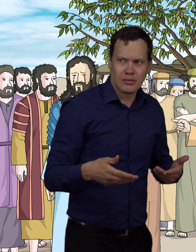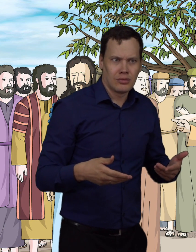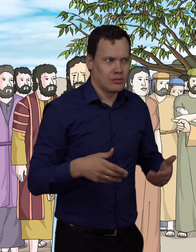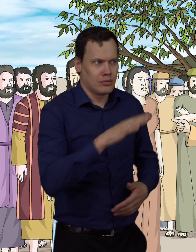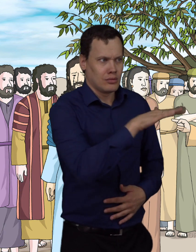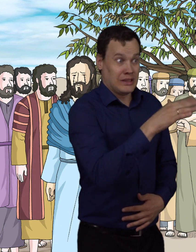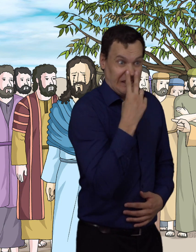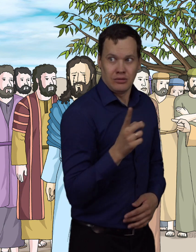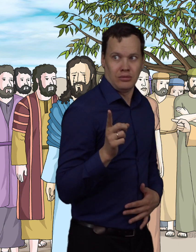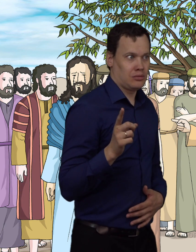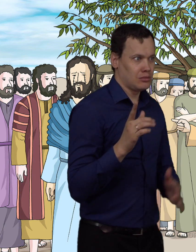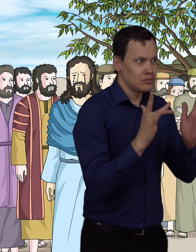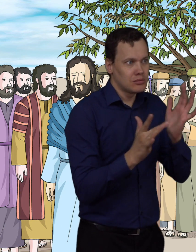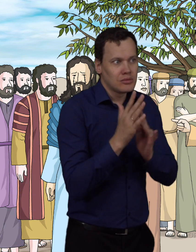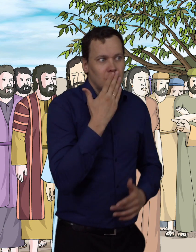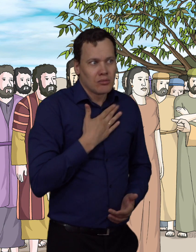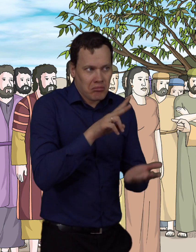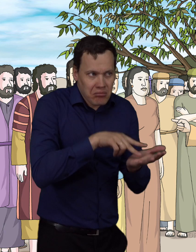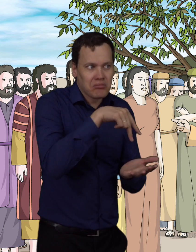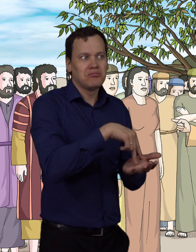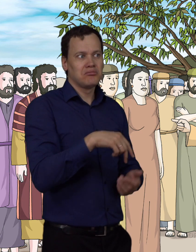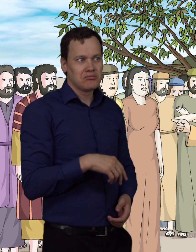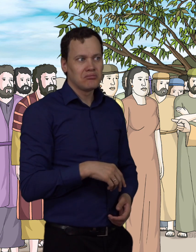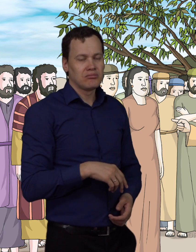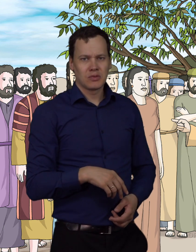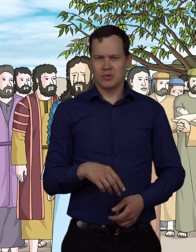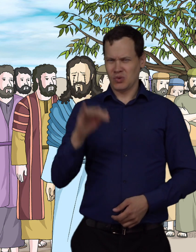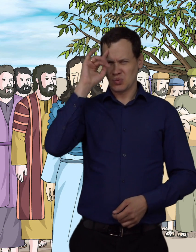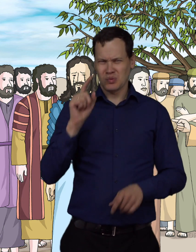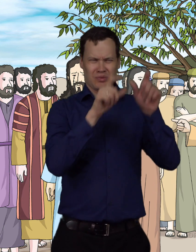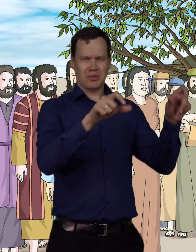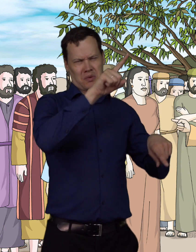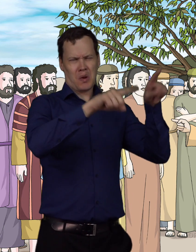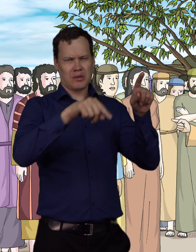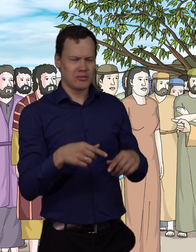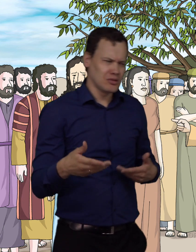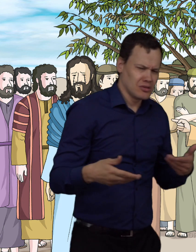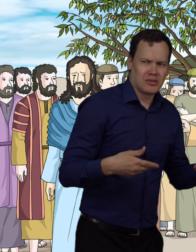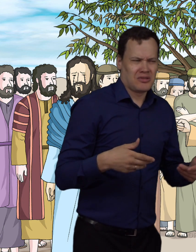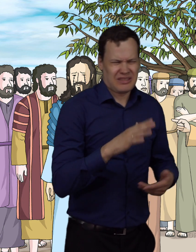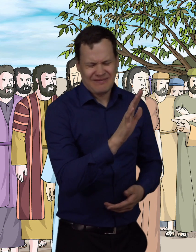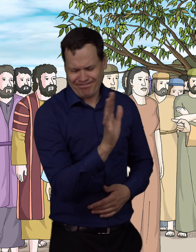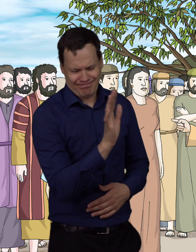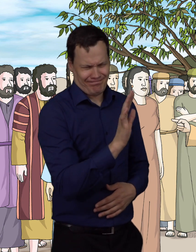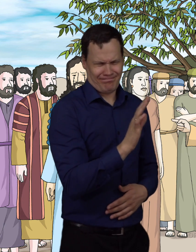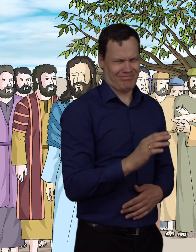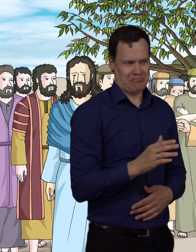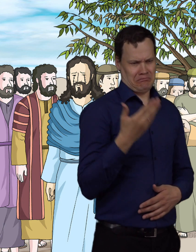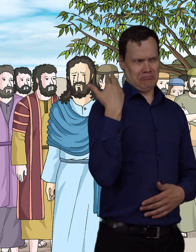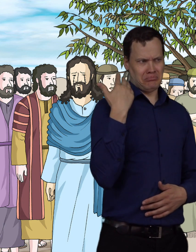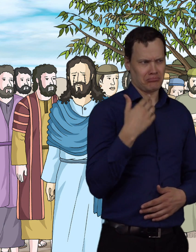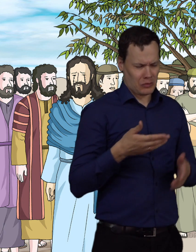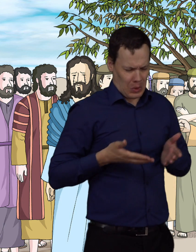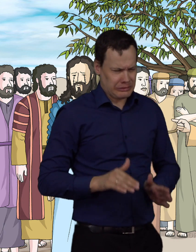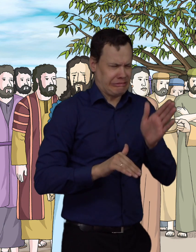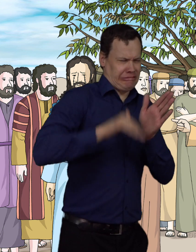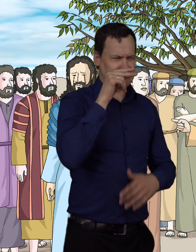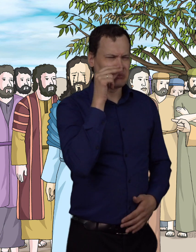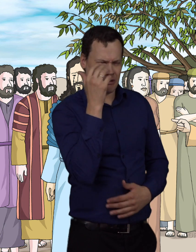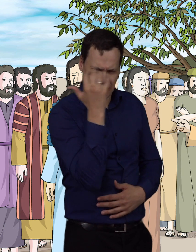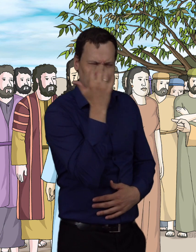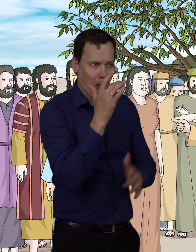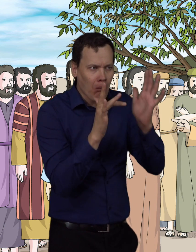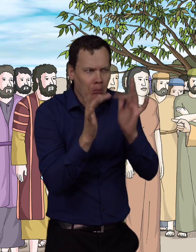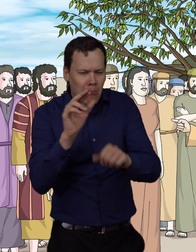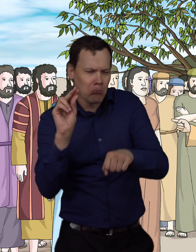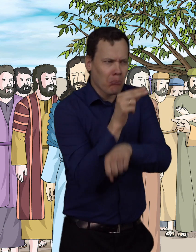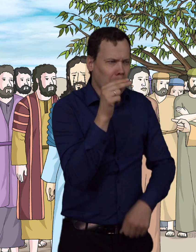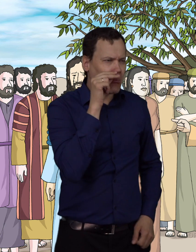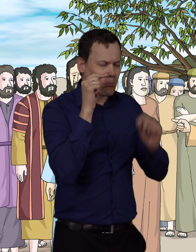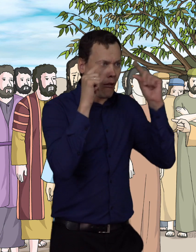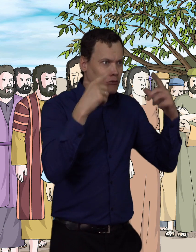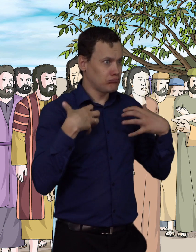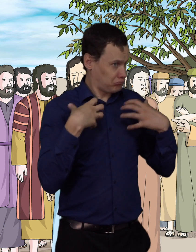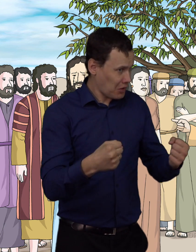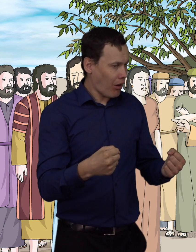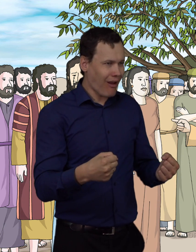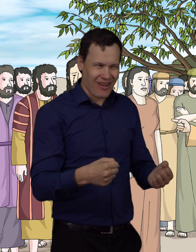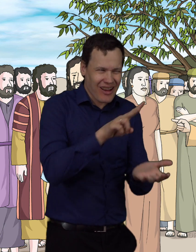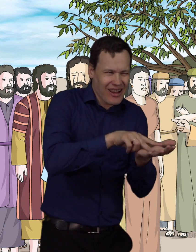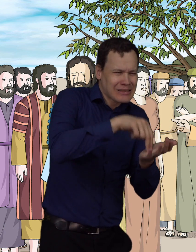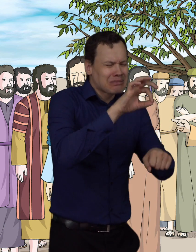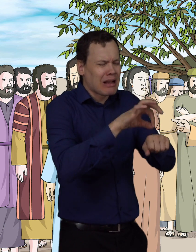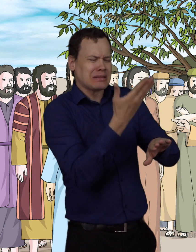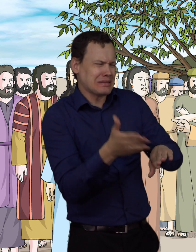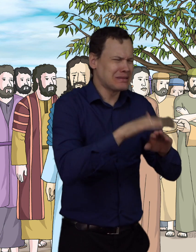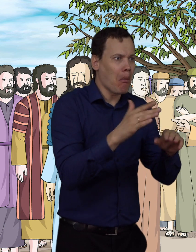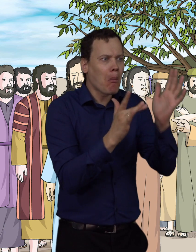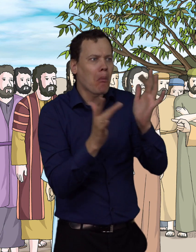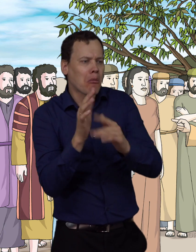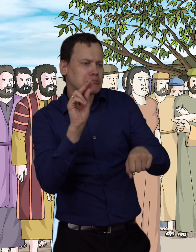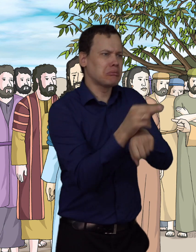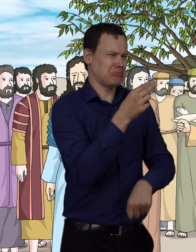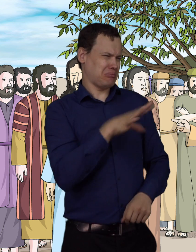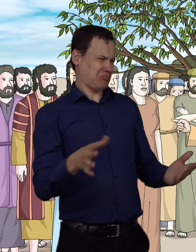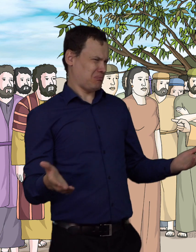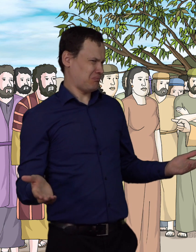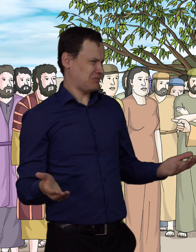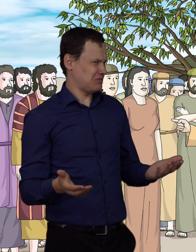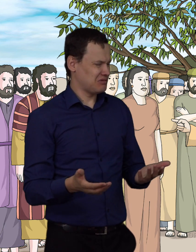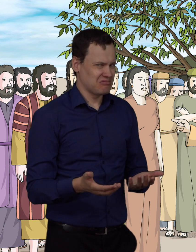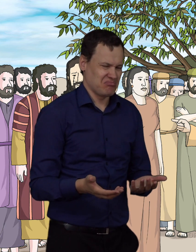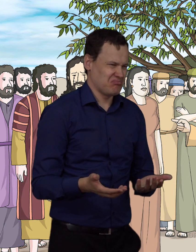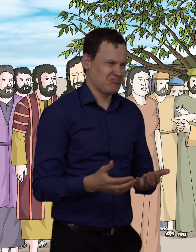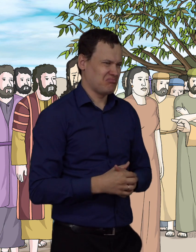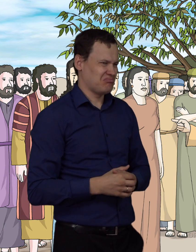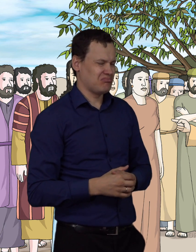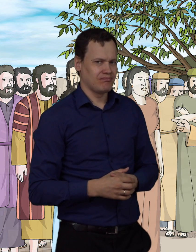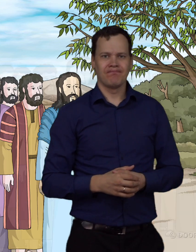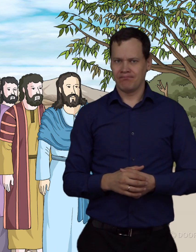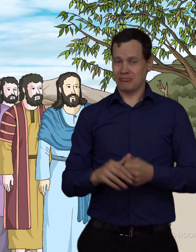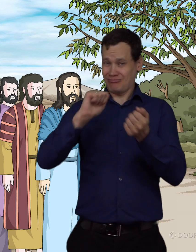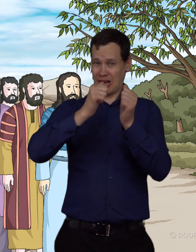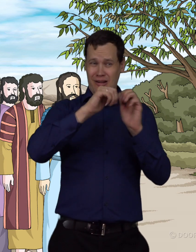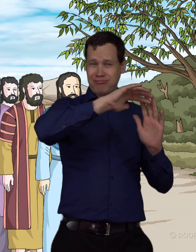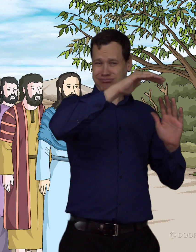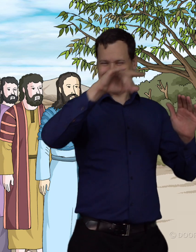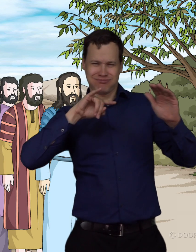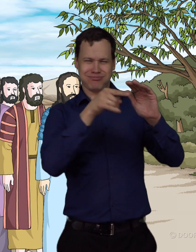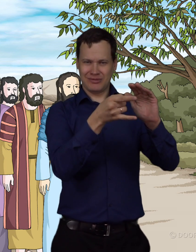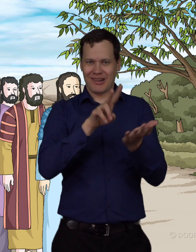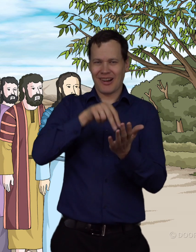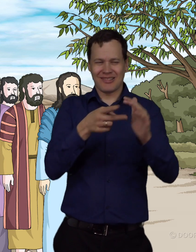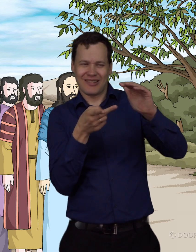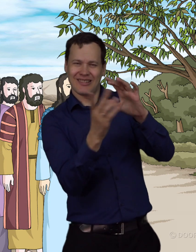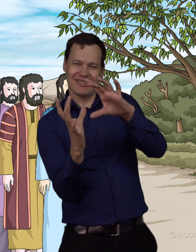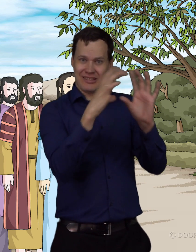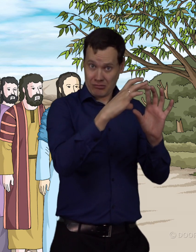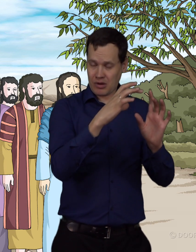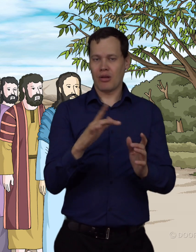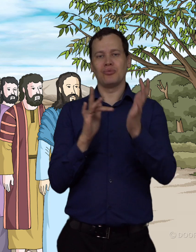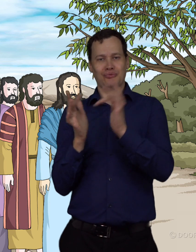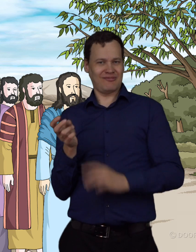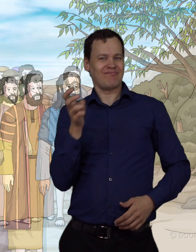But some of them asked, “Could not this man who opened the eyes of the blind also have kept Lazarus from dying?”